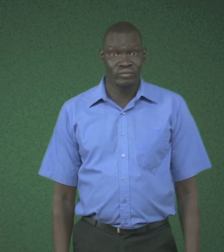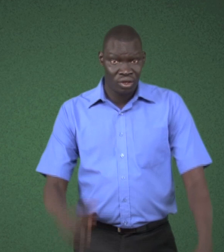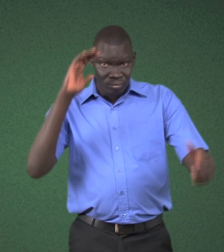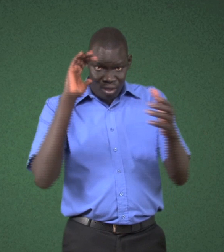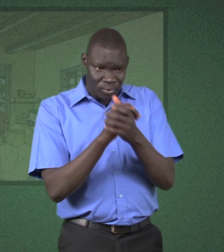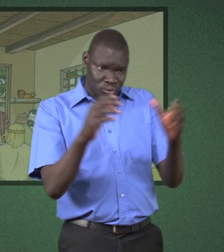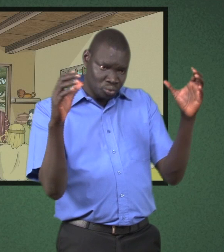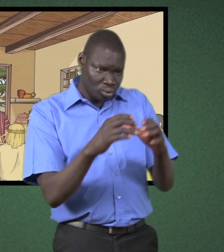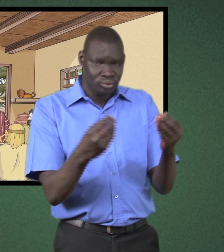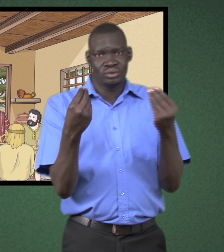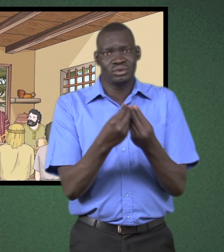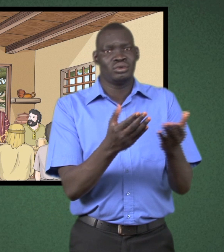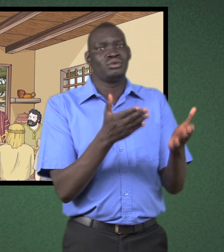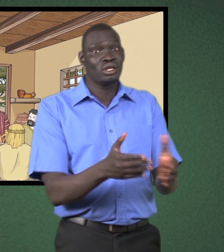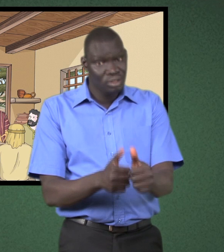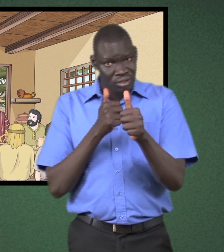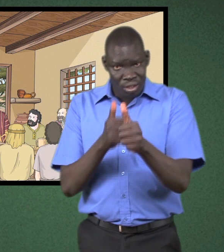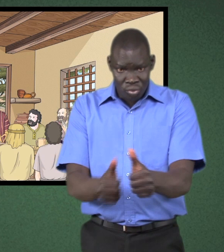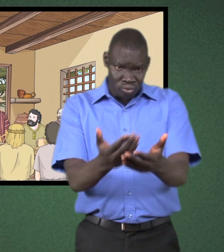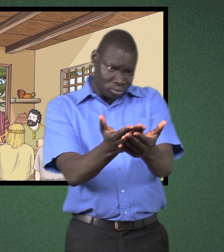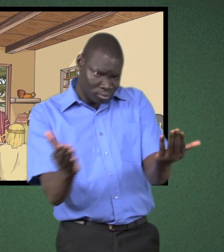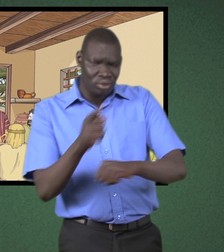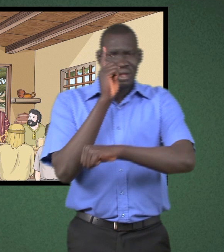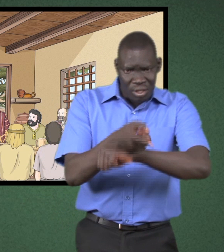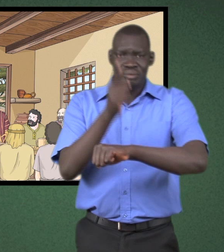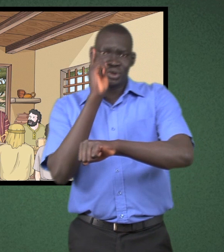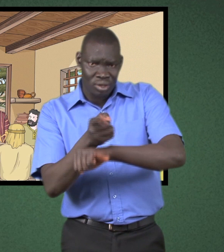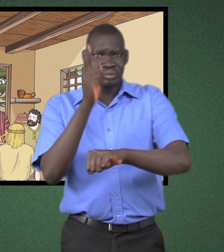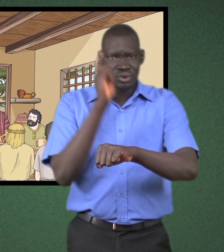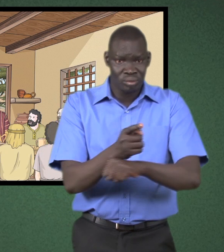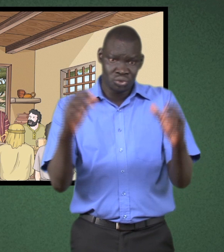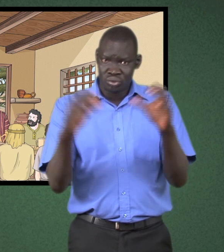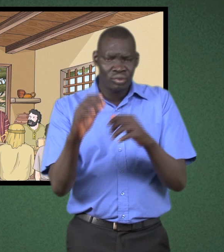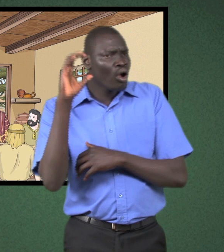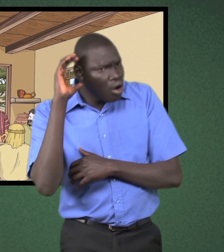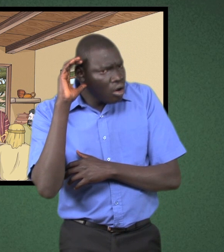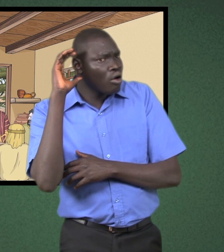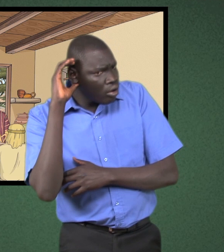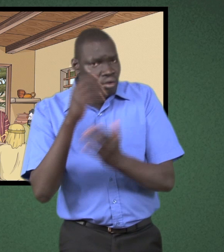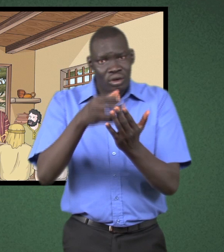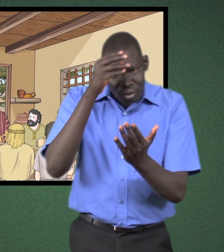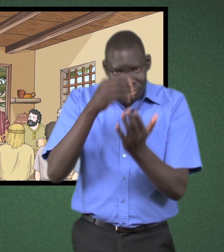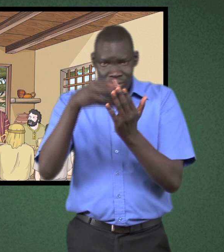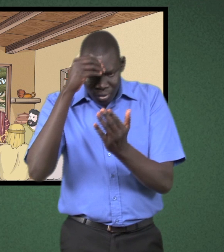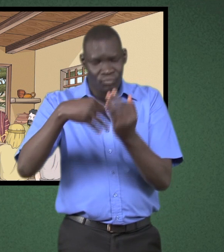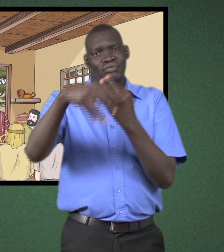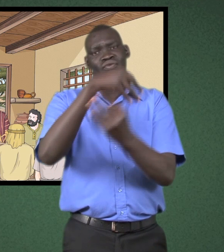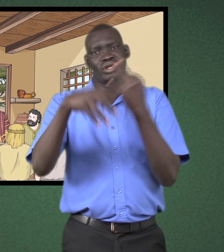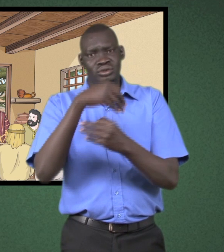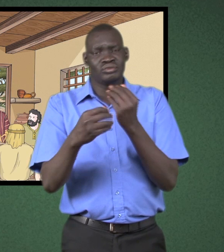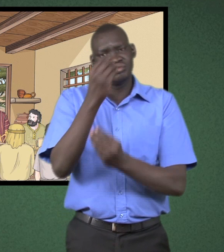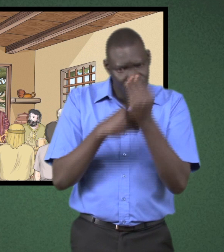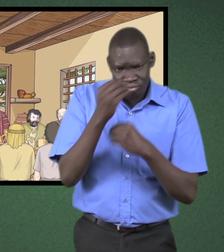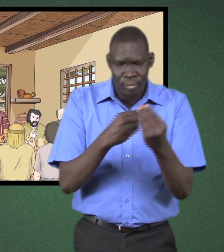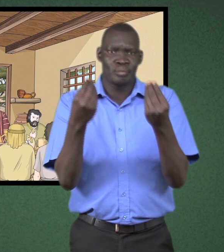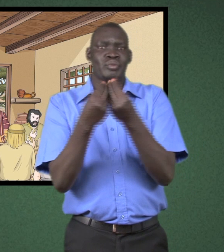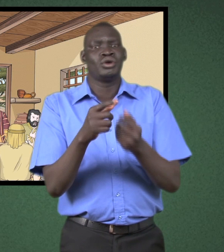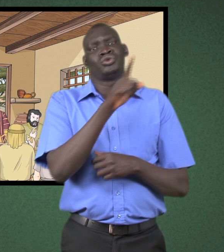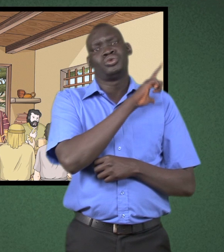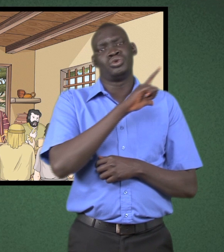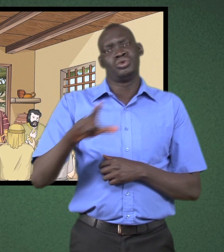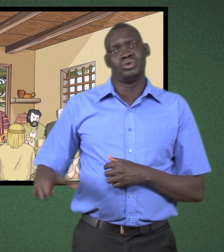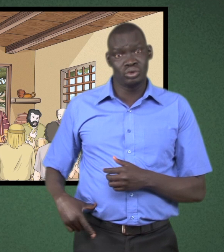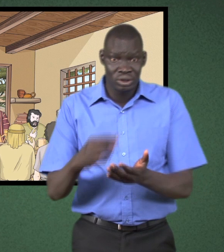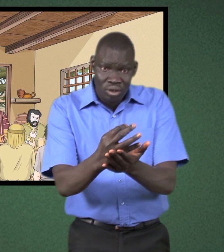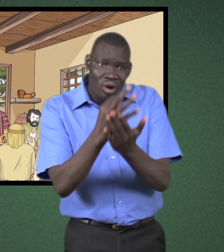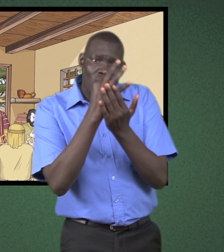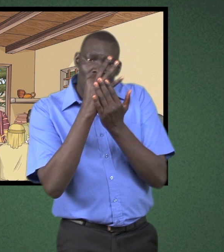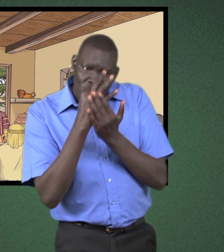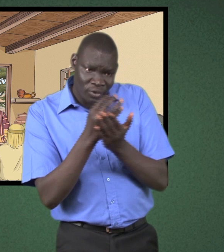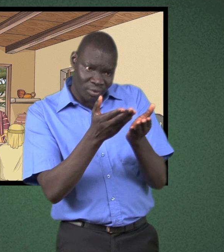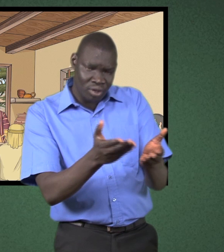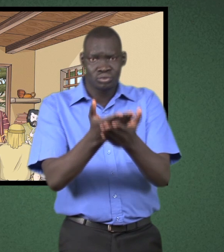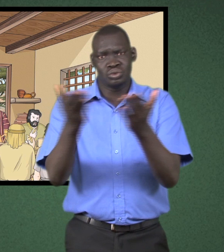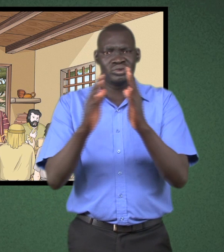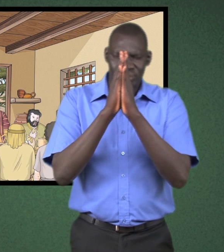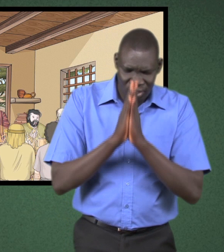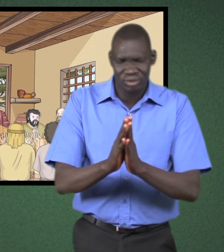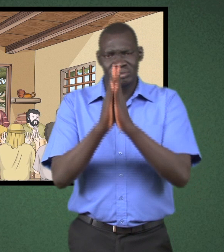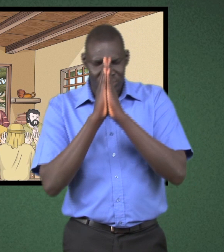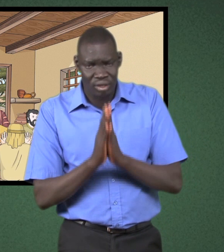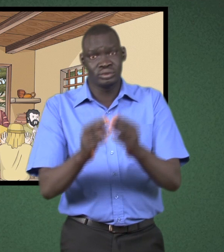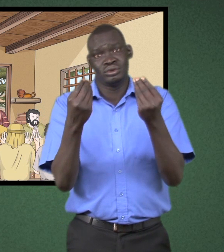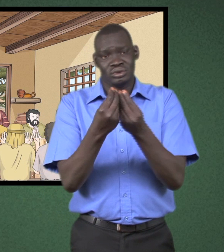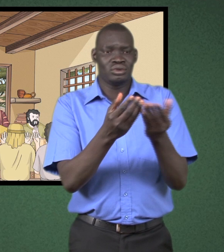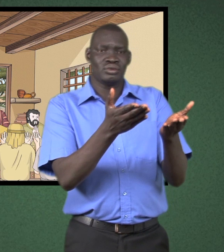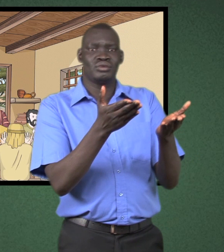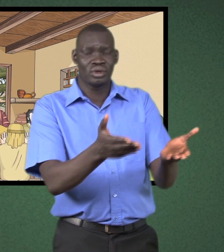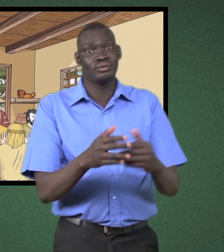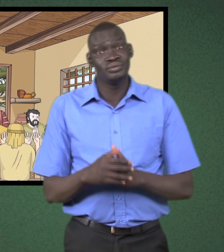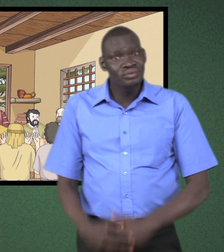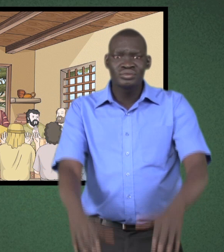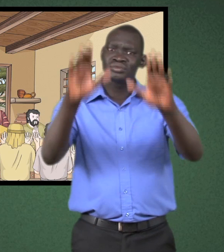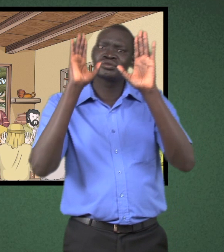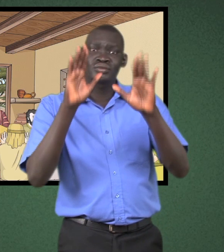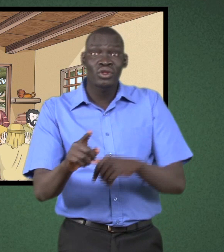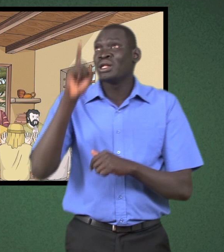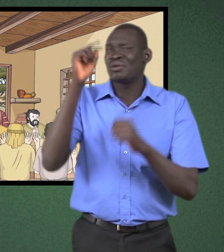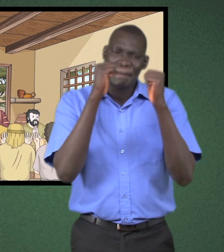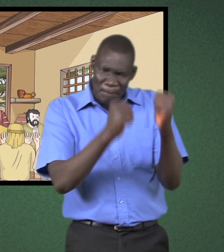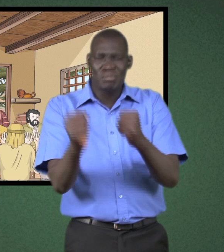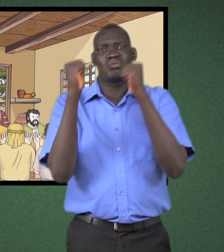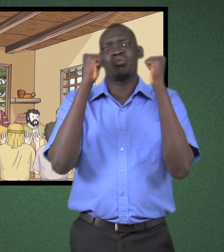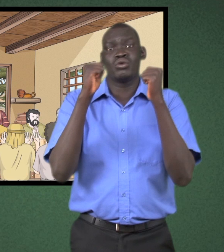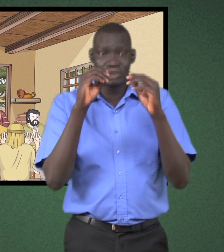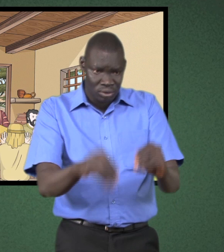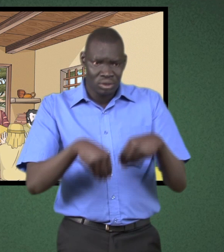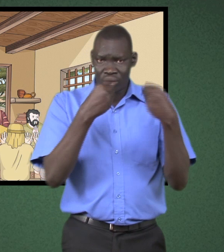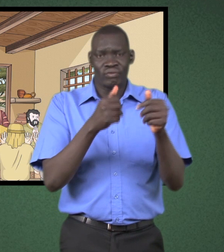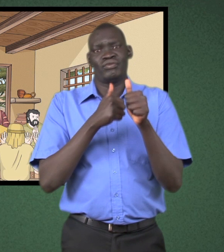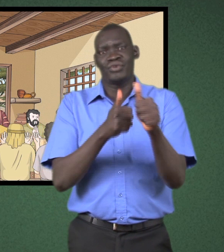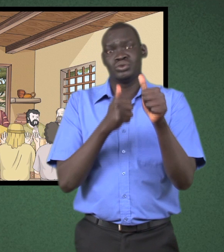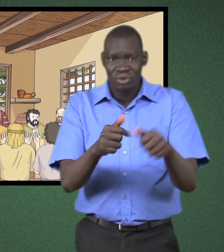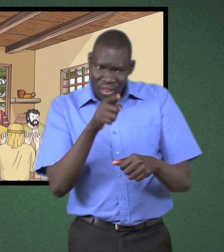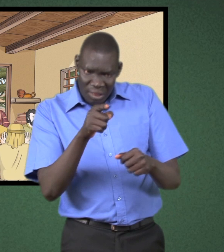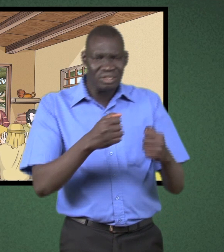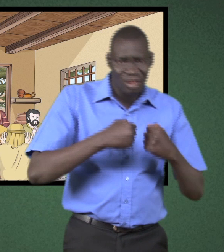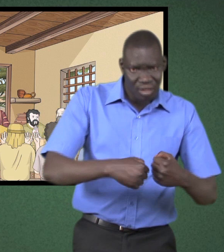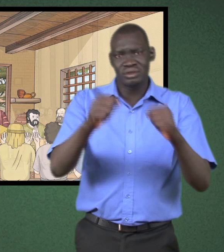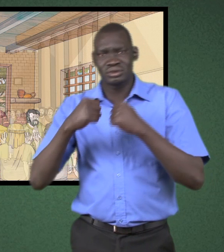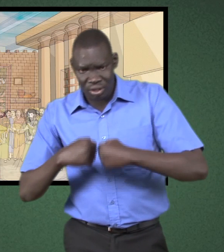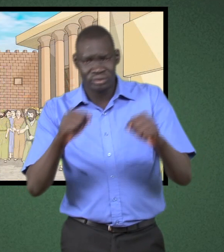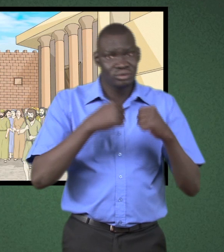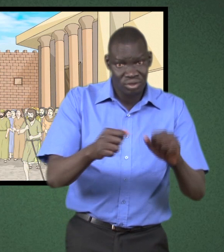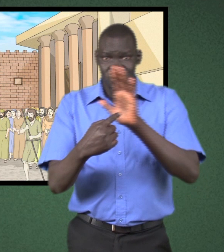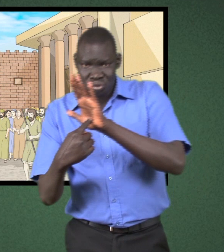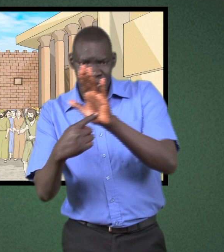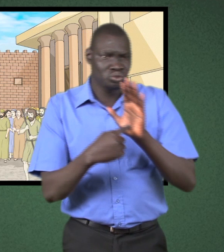They devoted themselves to the apostles’ teaching and to the fellowship, to the breaking of bread and to prayer.